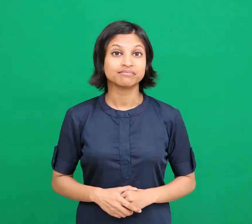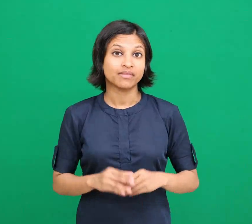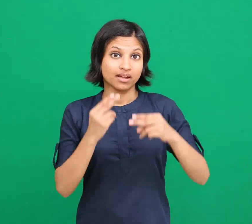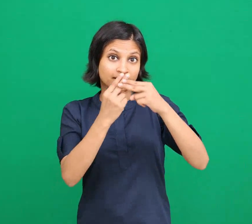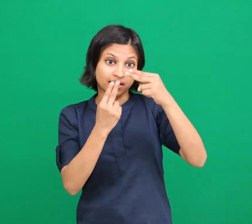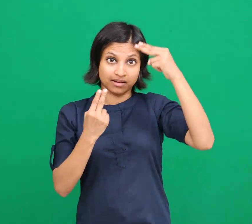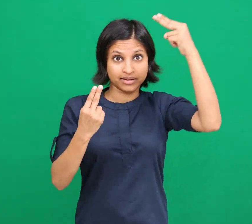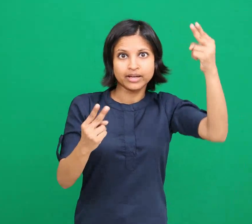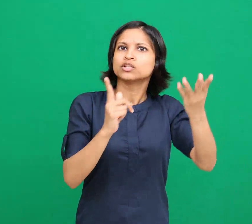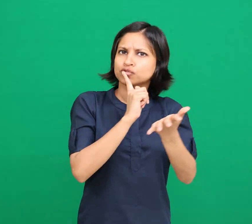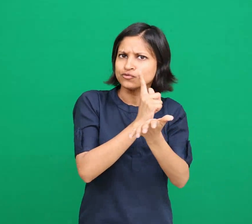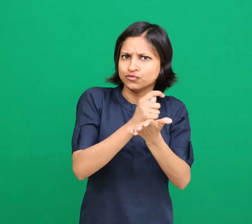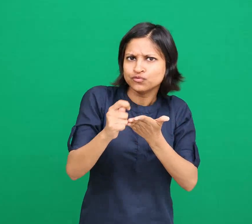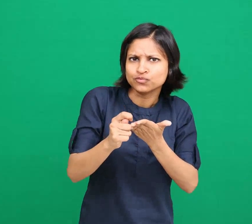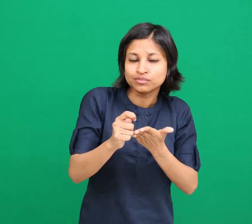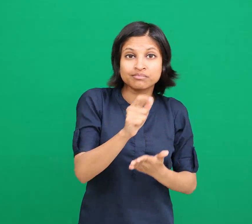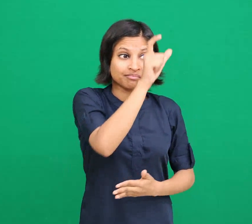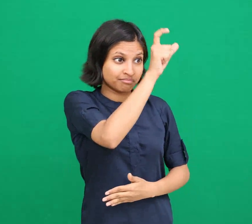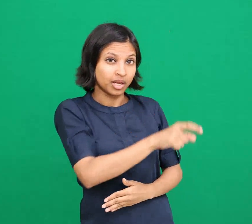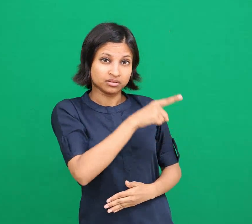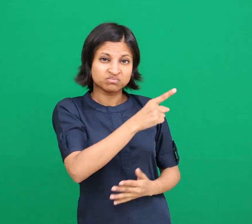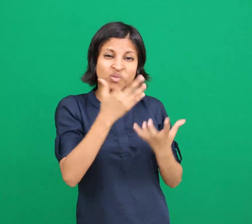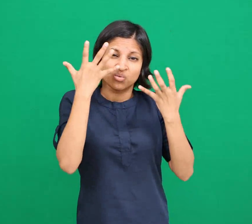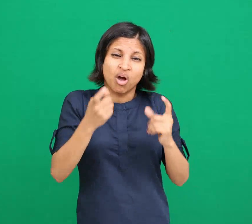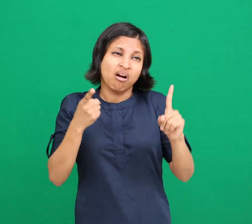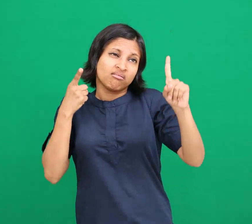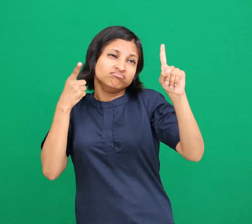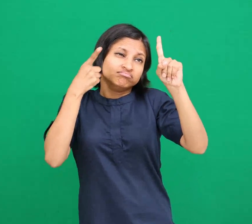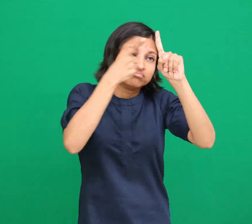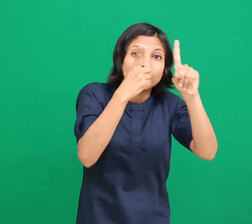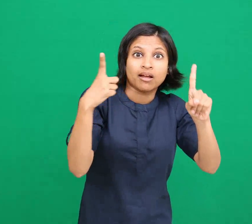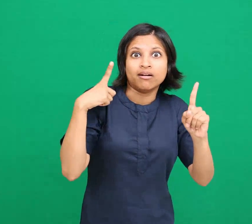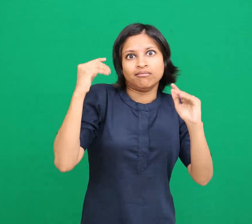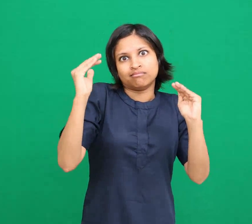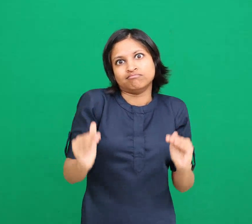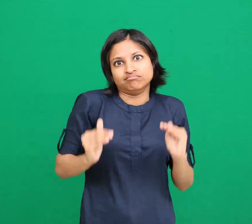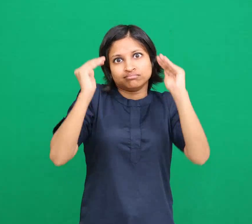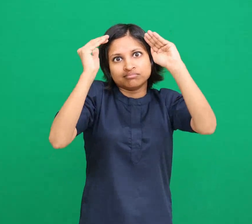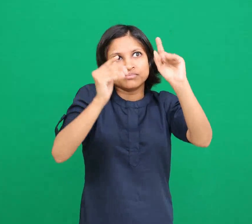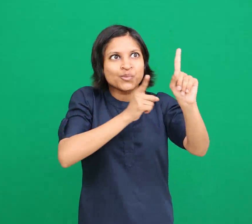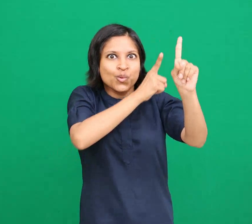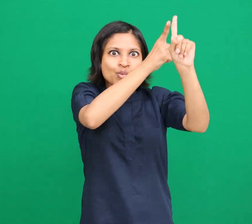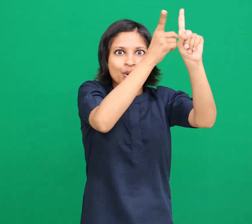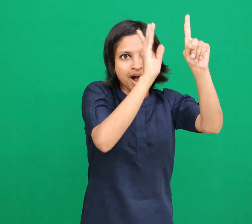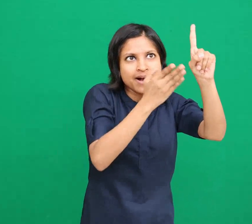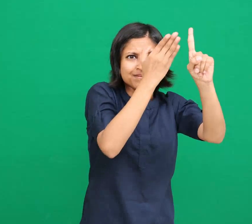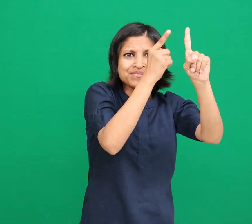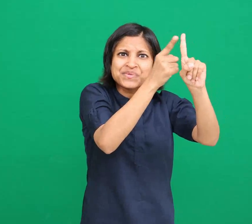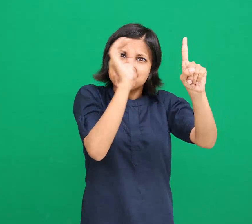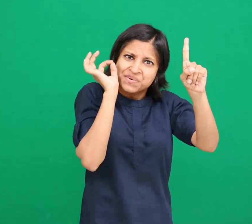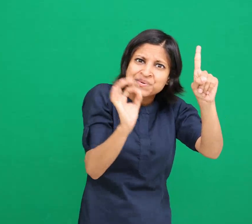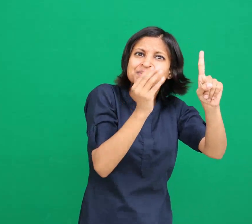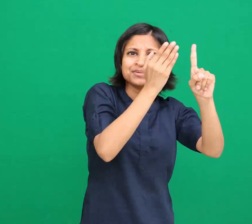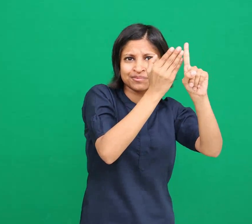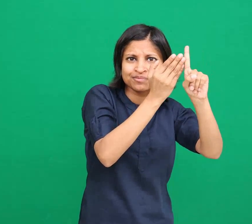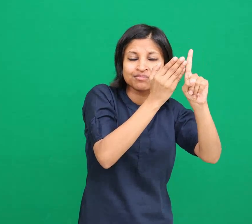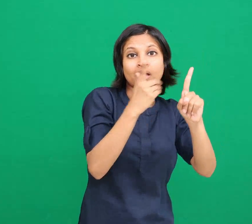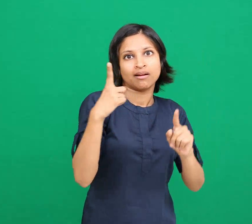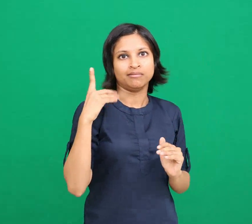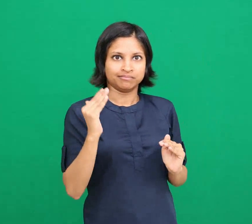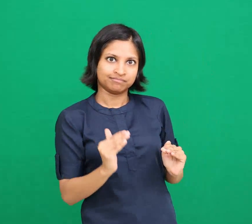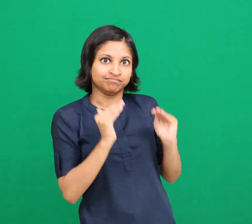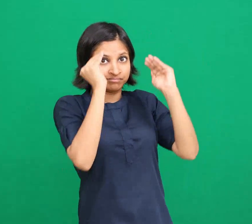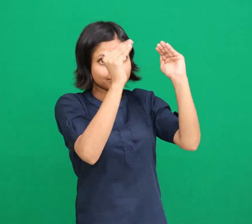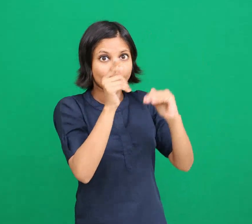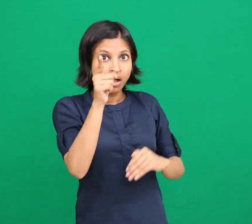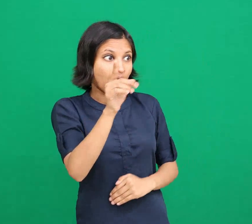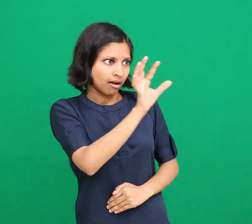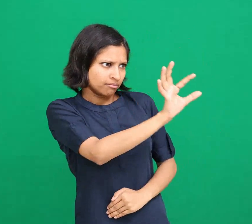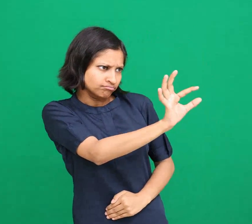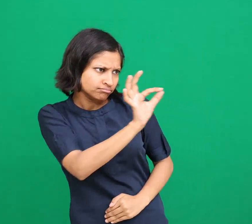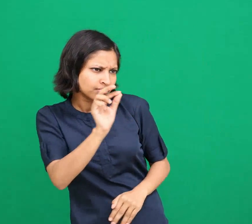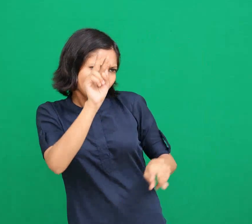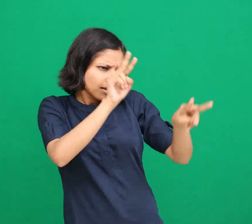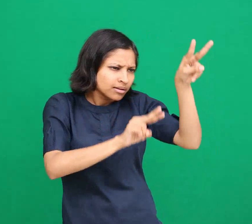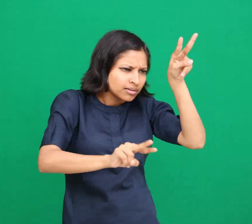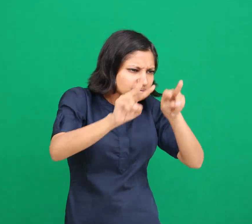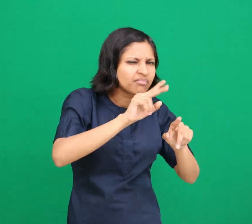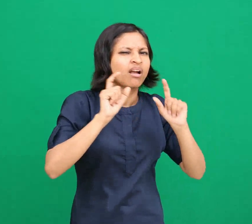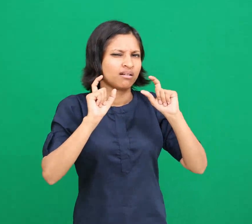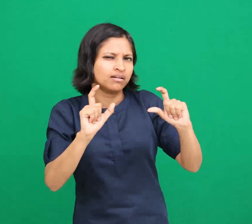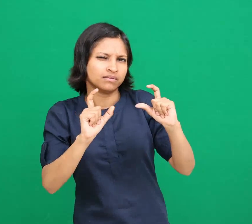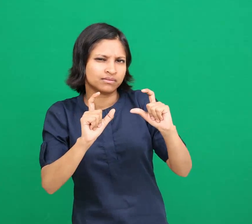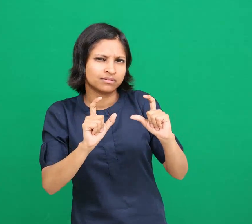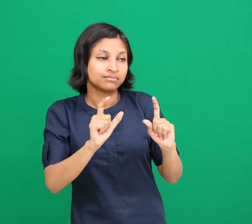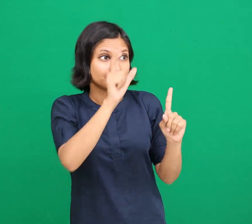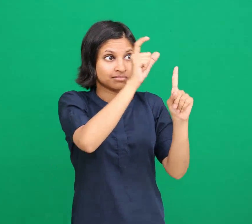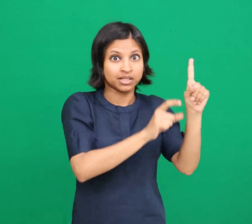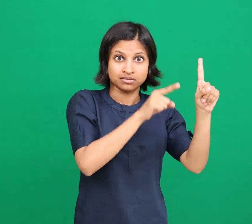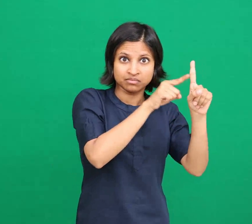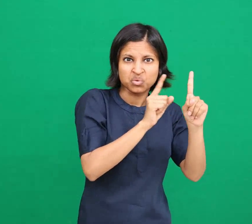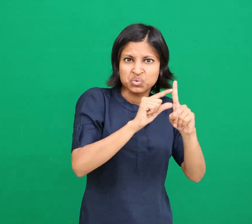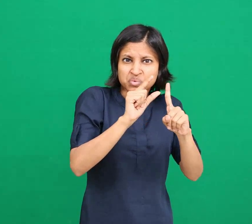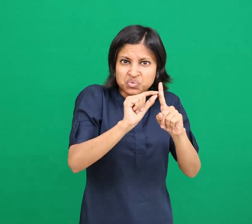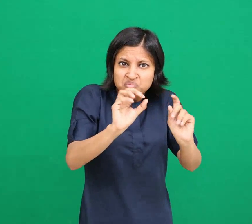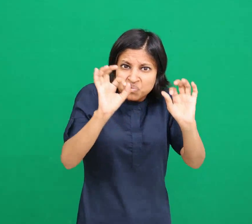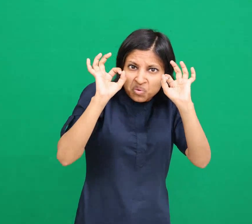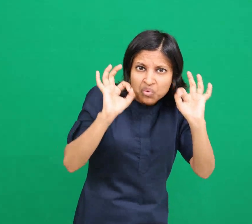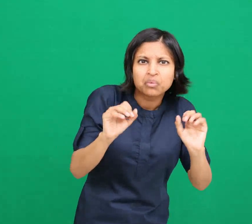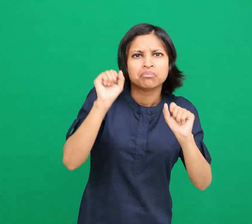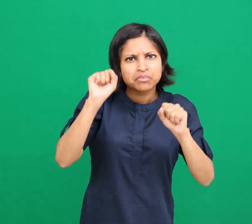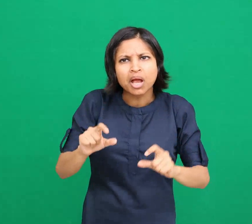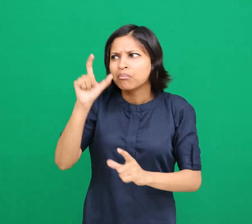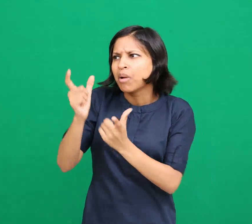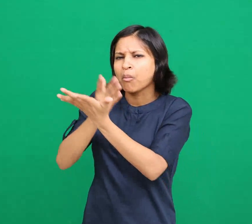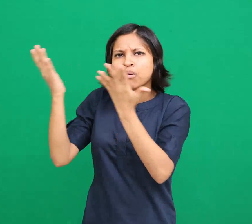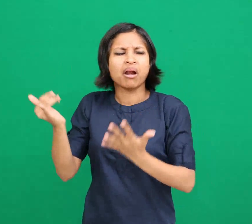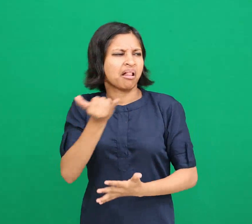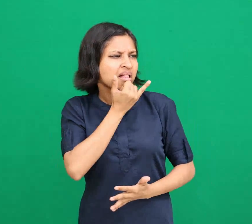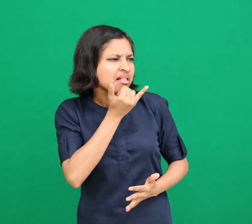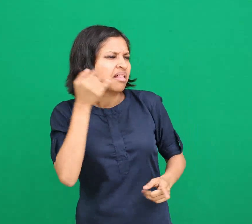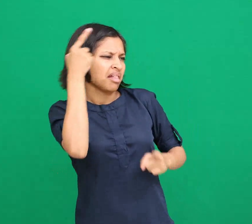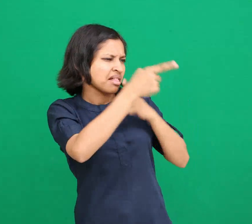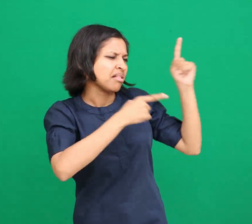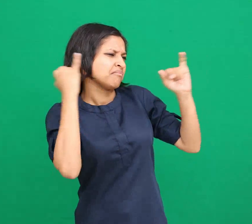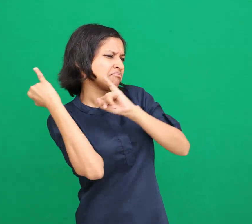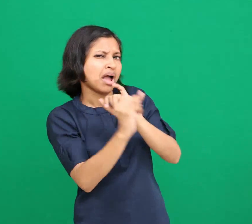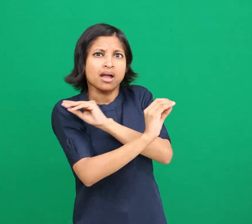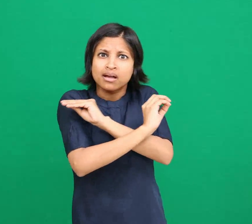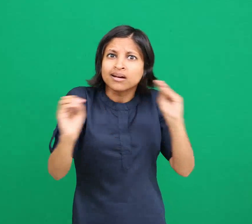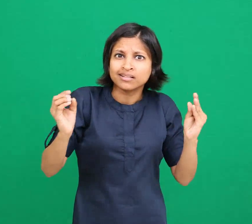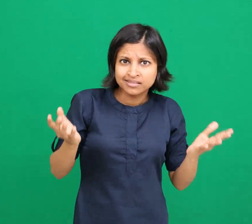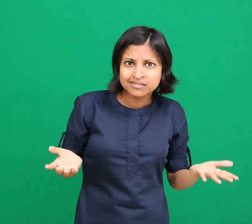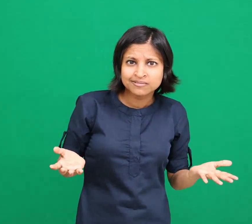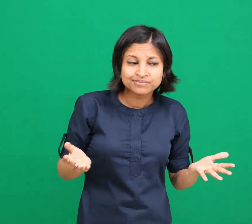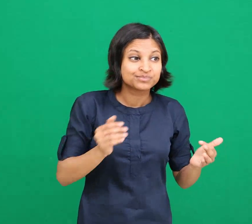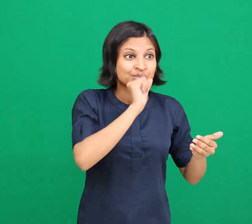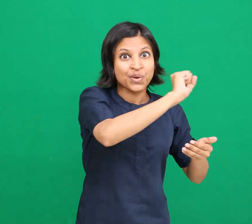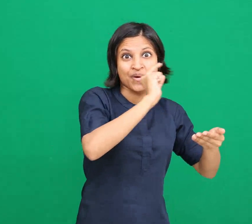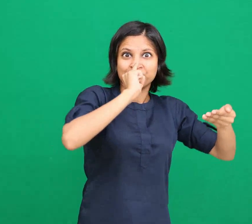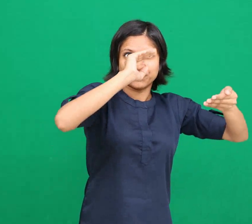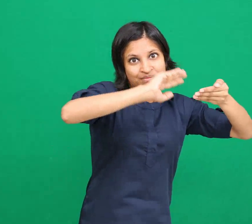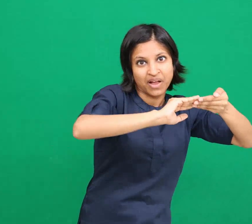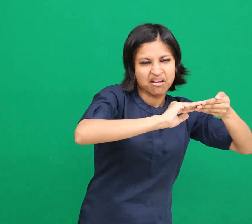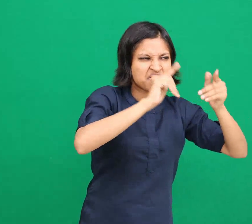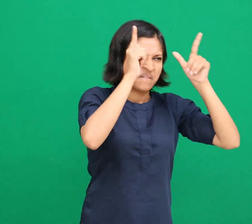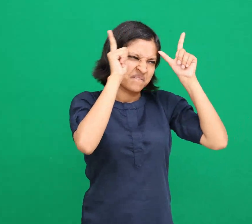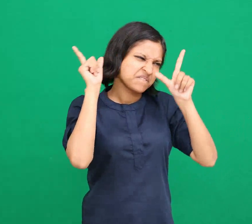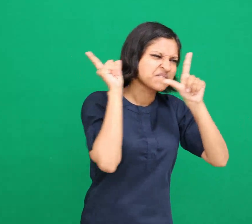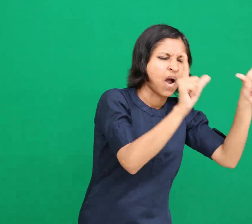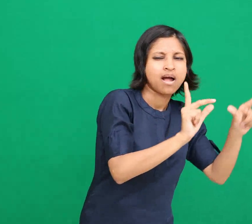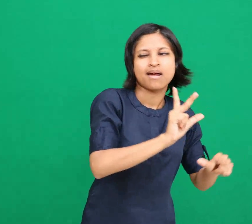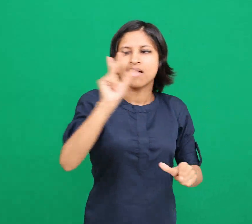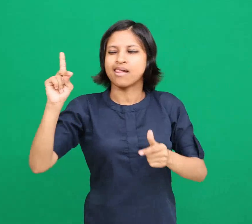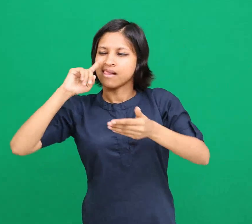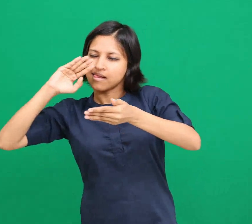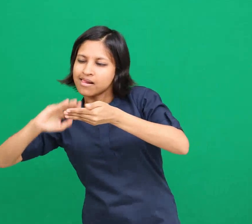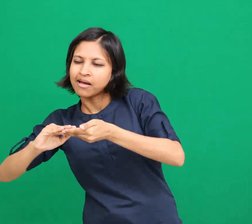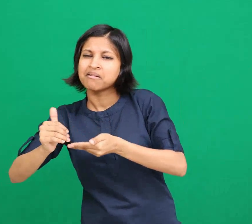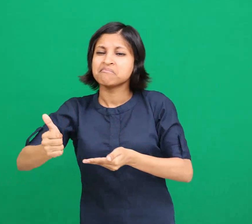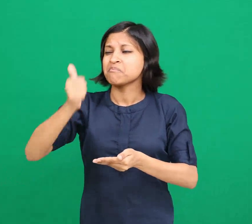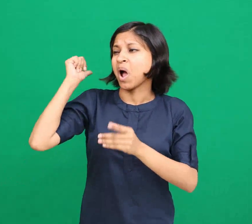This is a trustworthy saying: If anyone aspires to be an overseer, he desires a noble task.